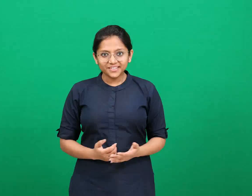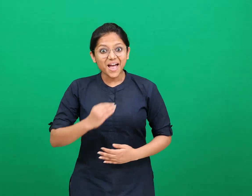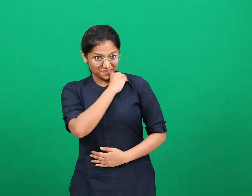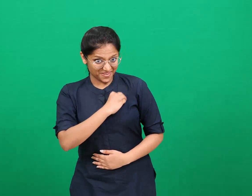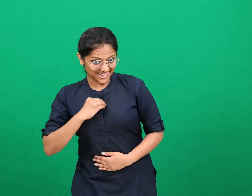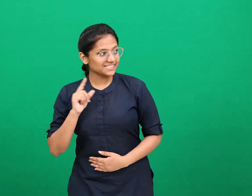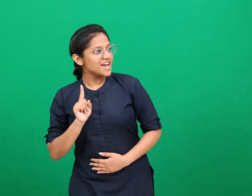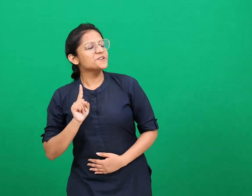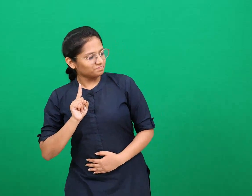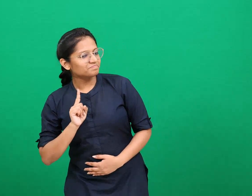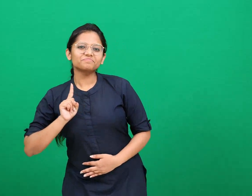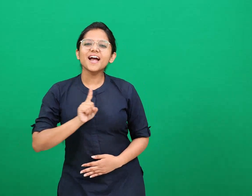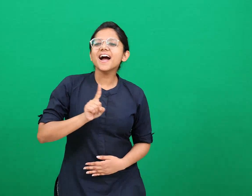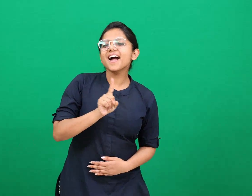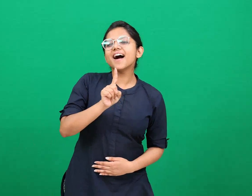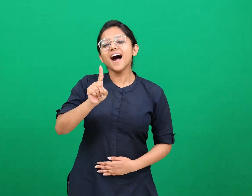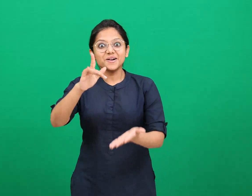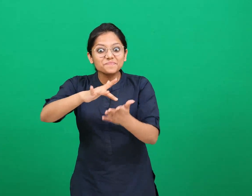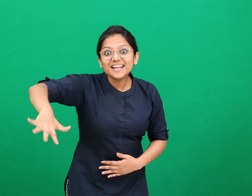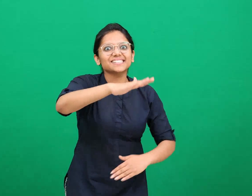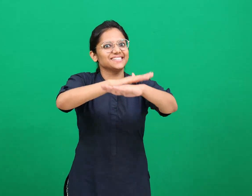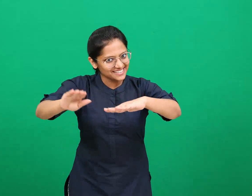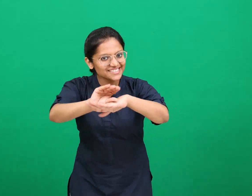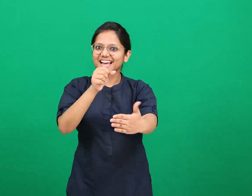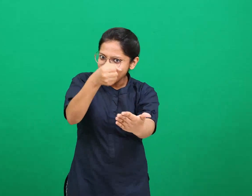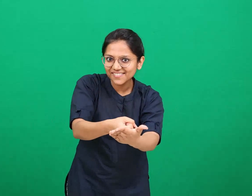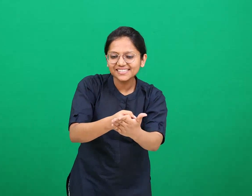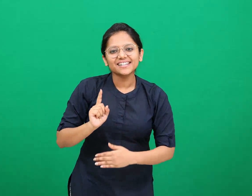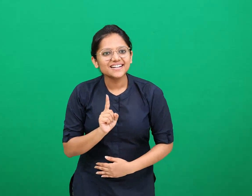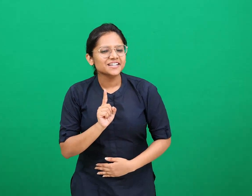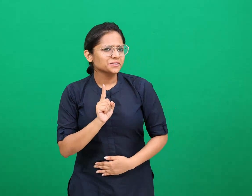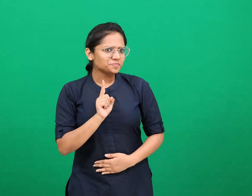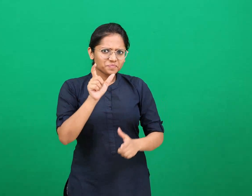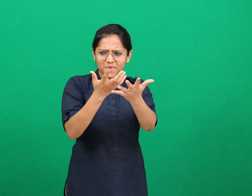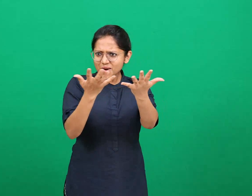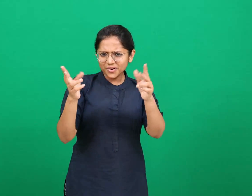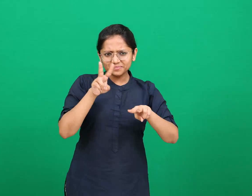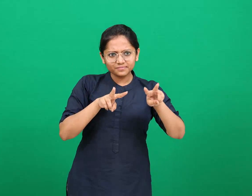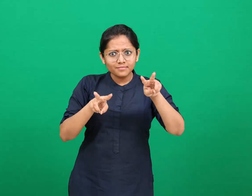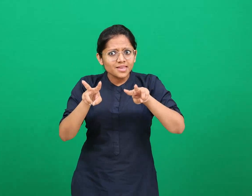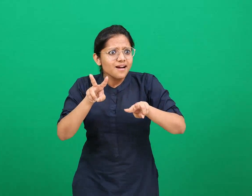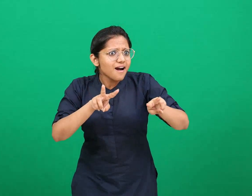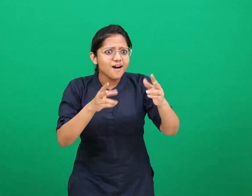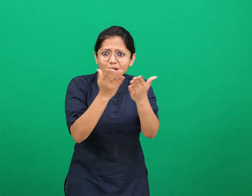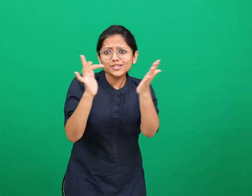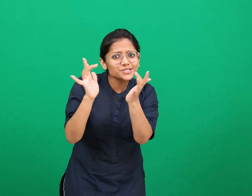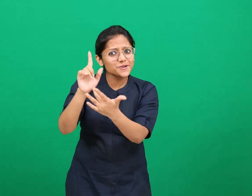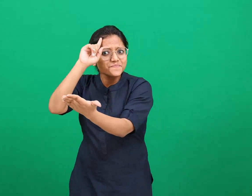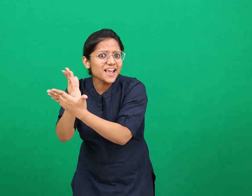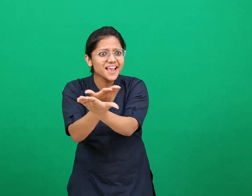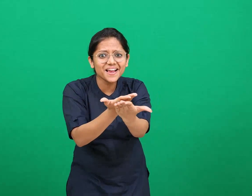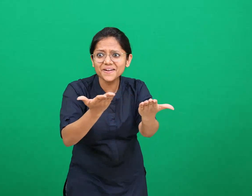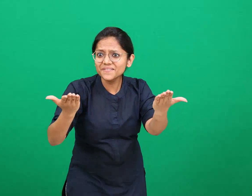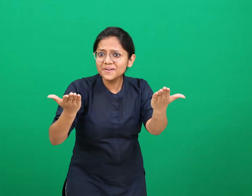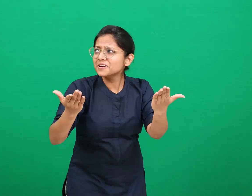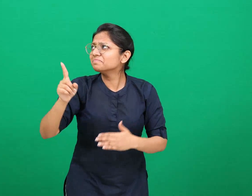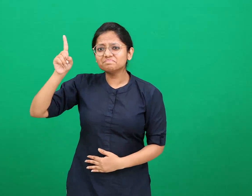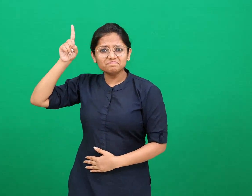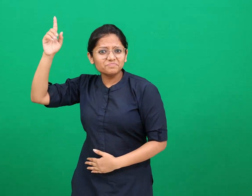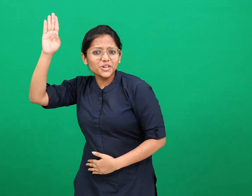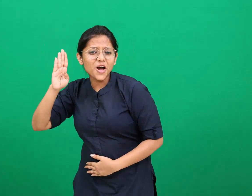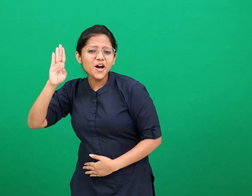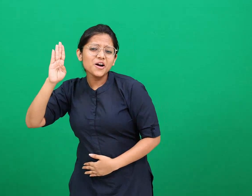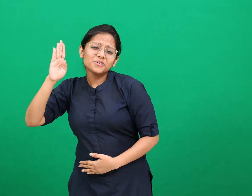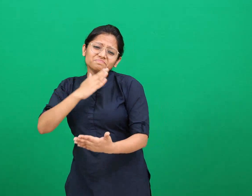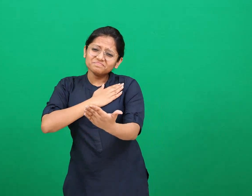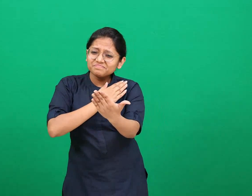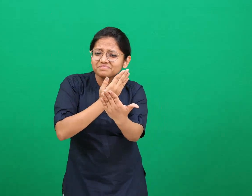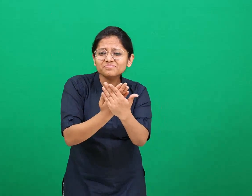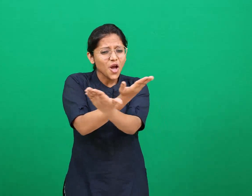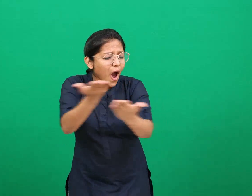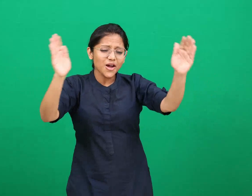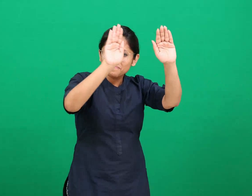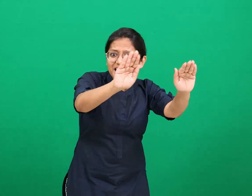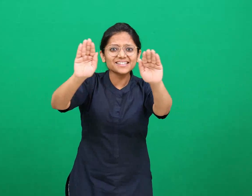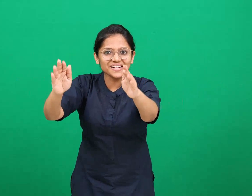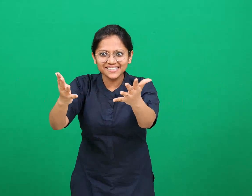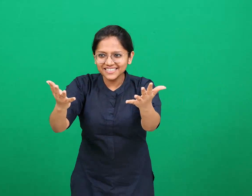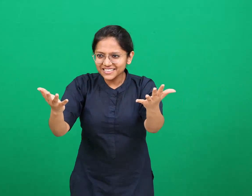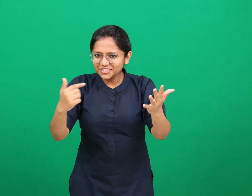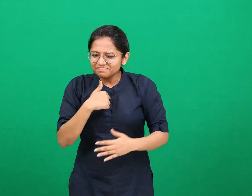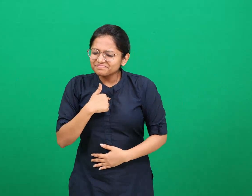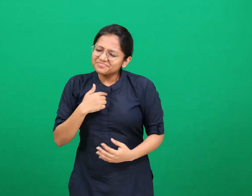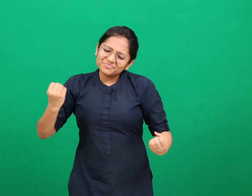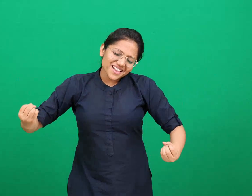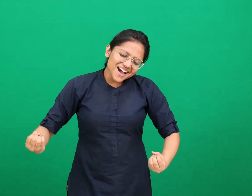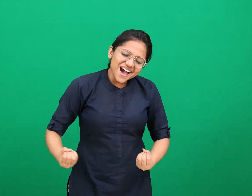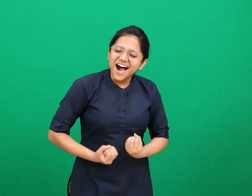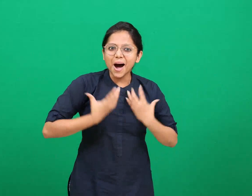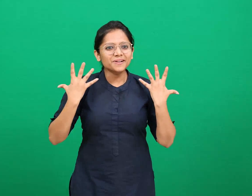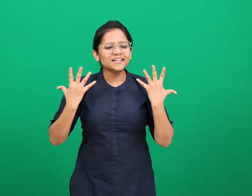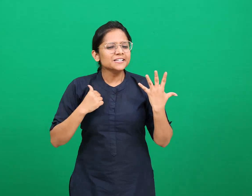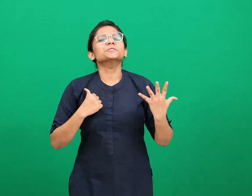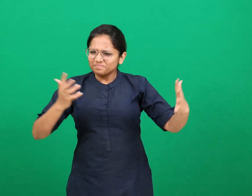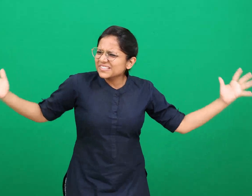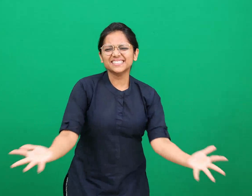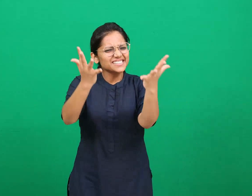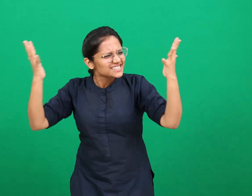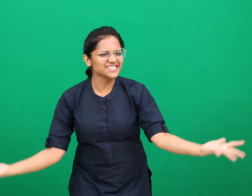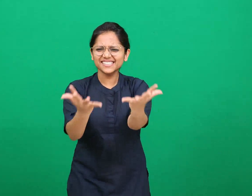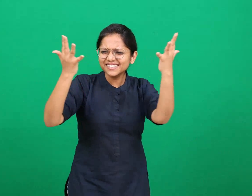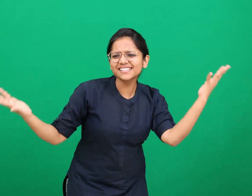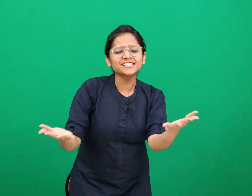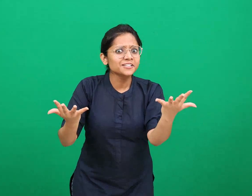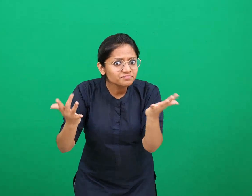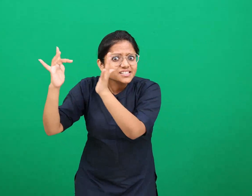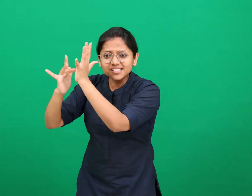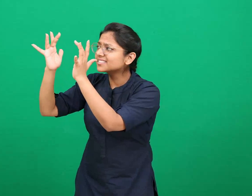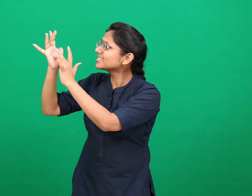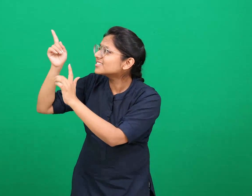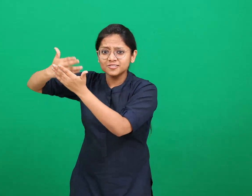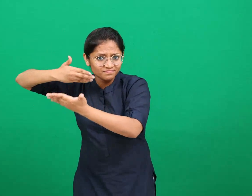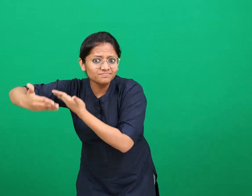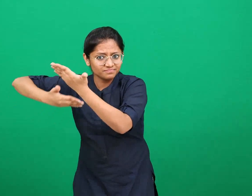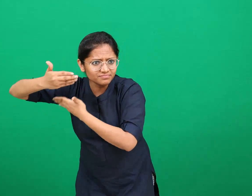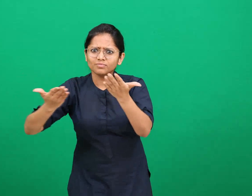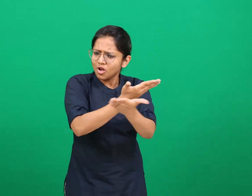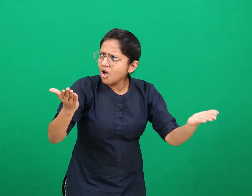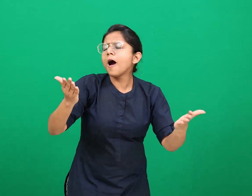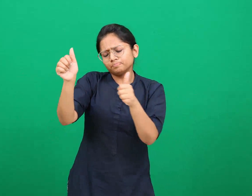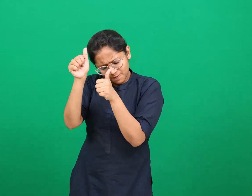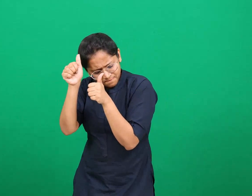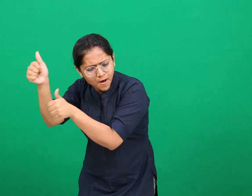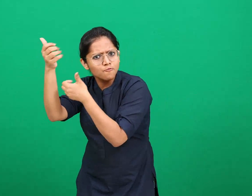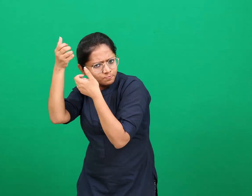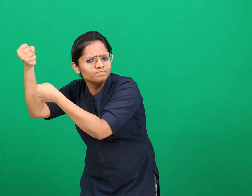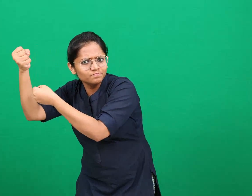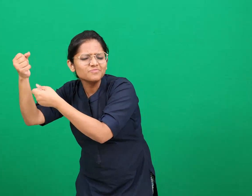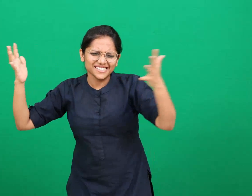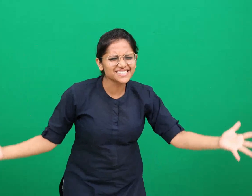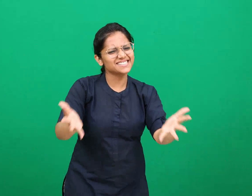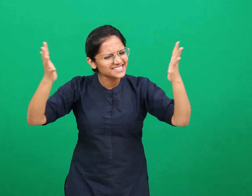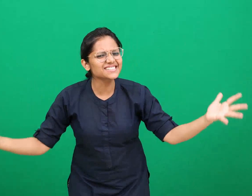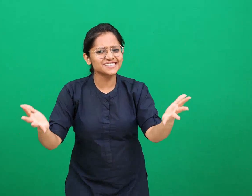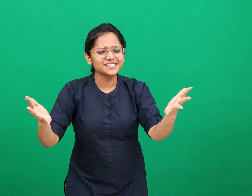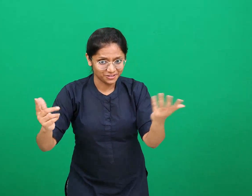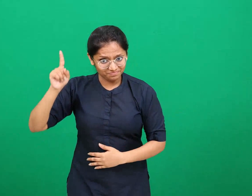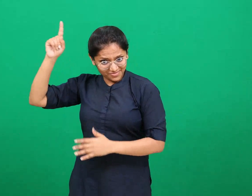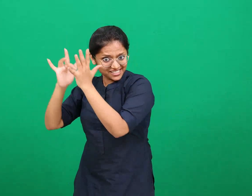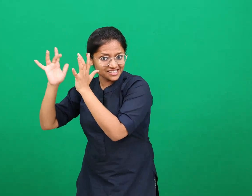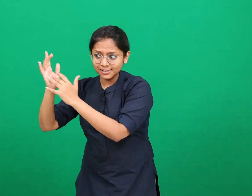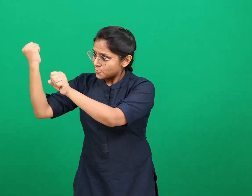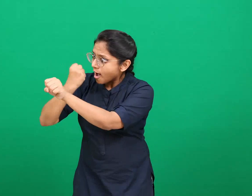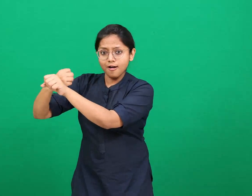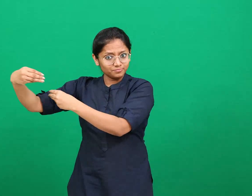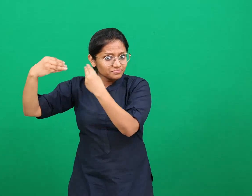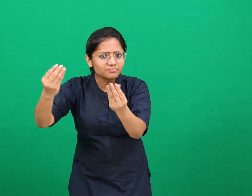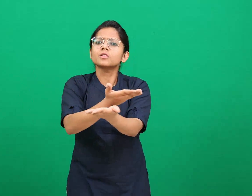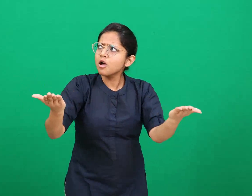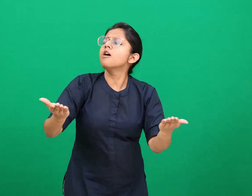When he arrived and saw the grace of God, he rejoiced and encouraged them all to abide in the Lord with all their hearts.